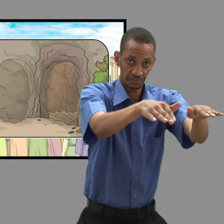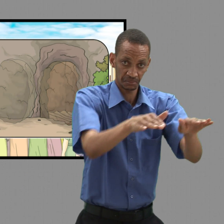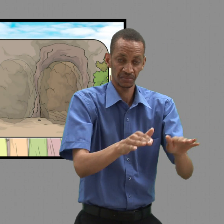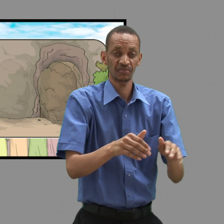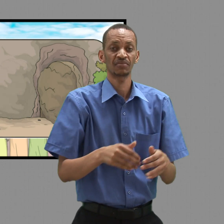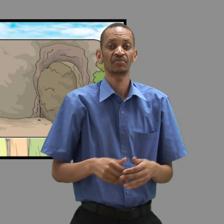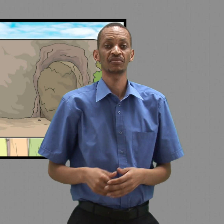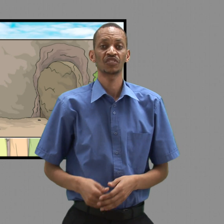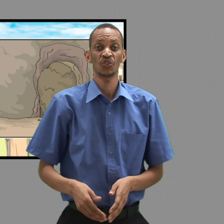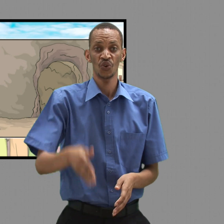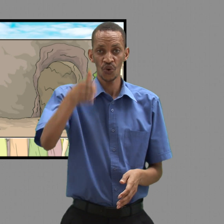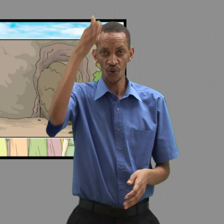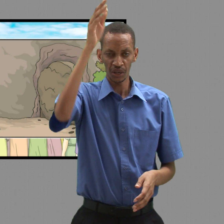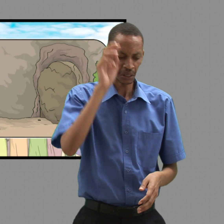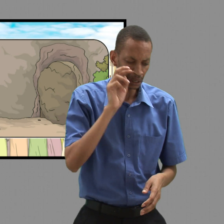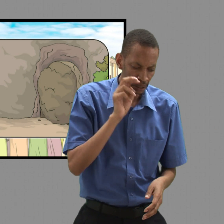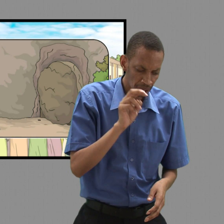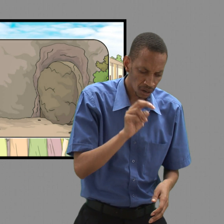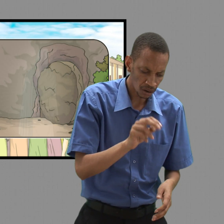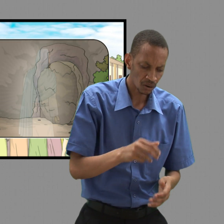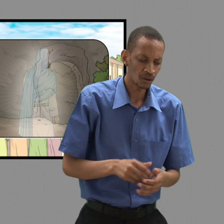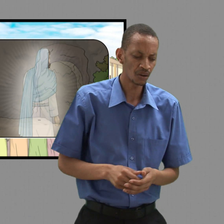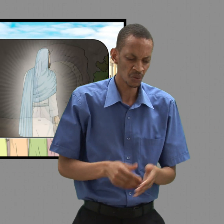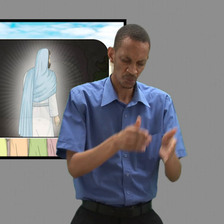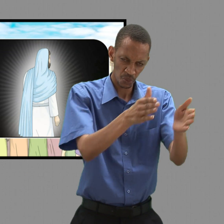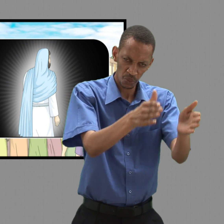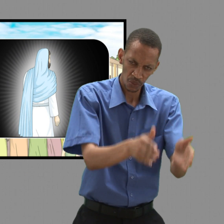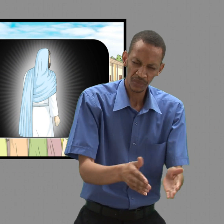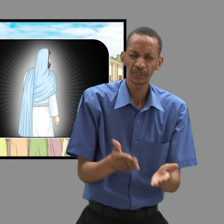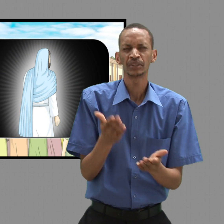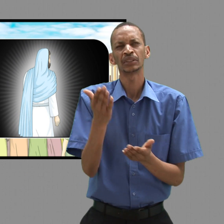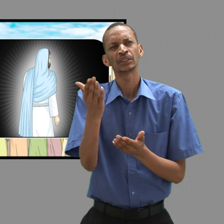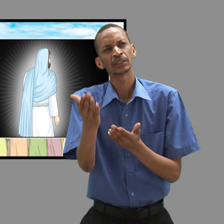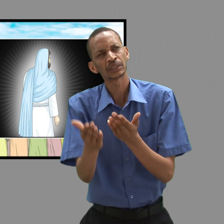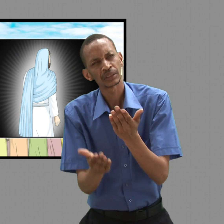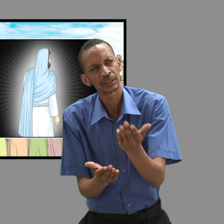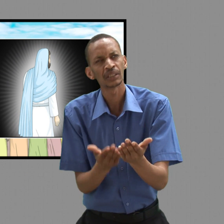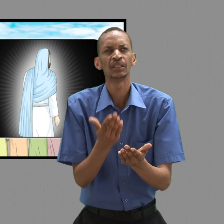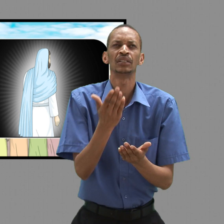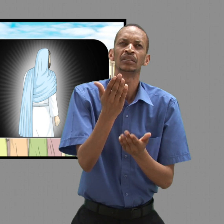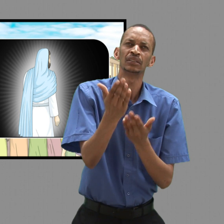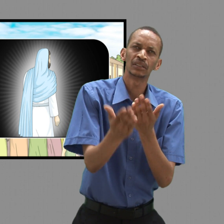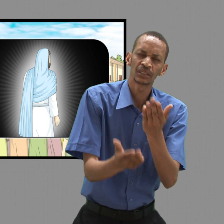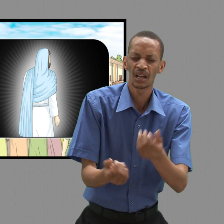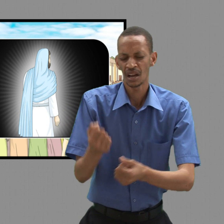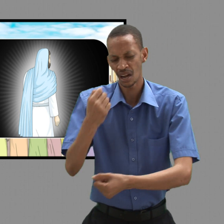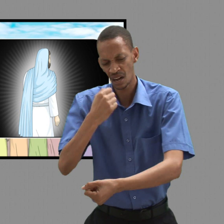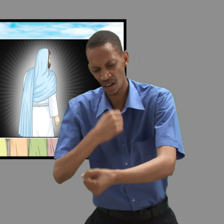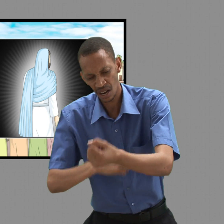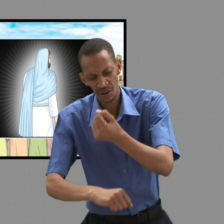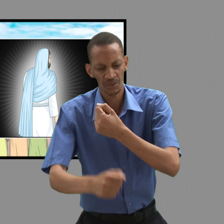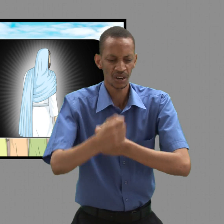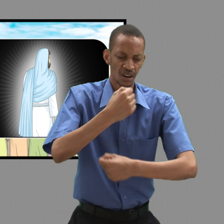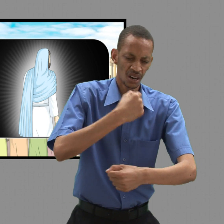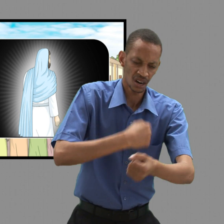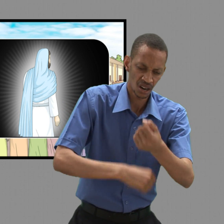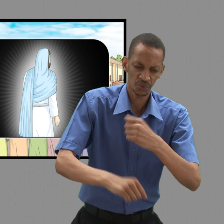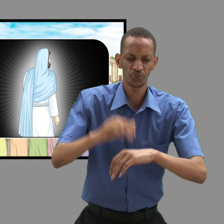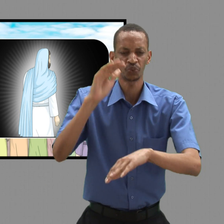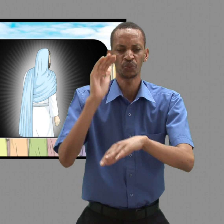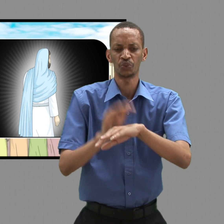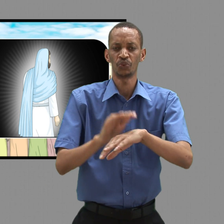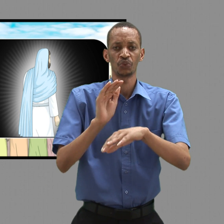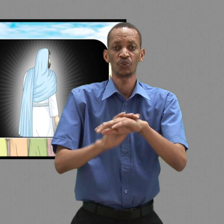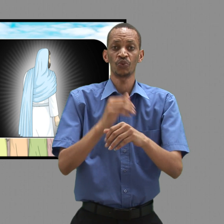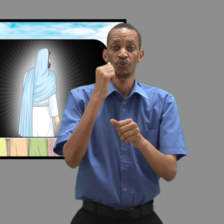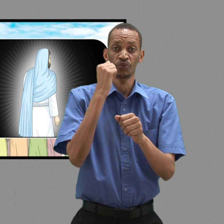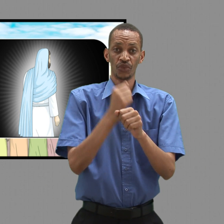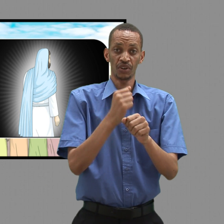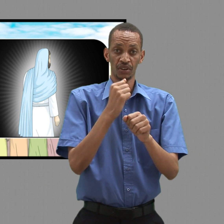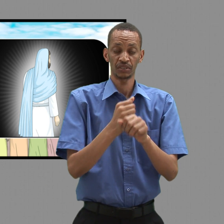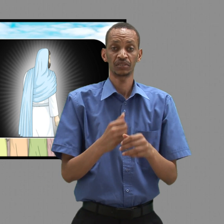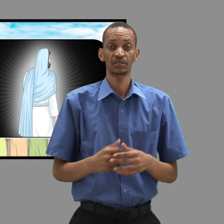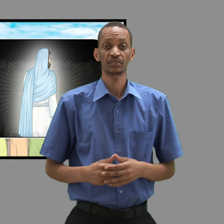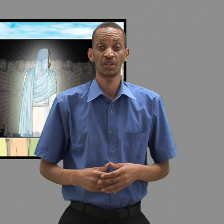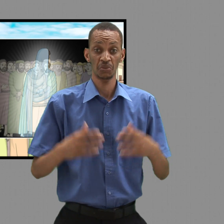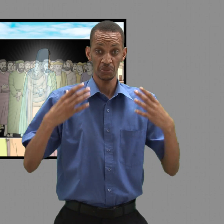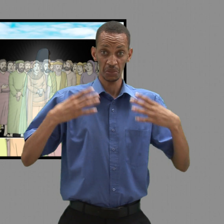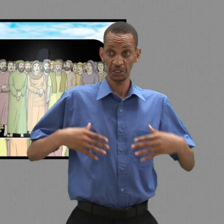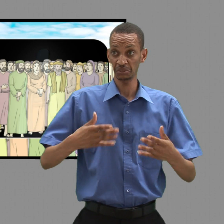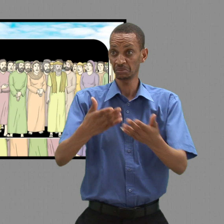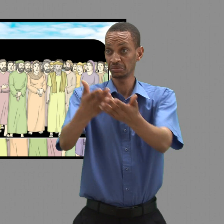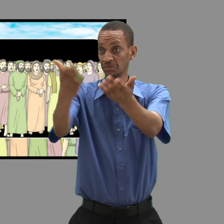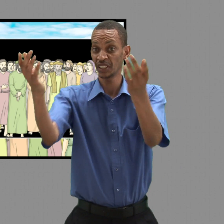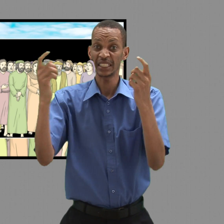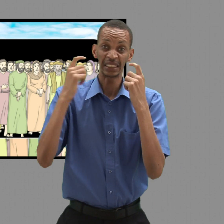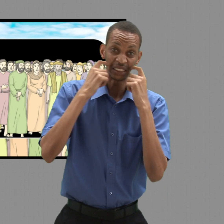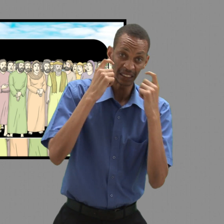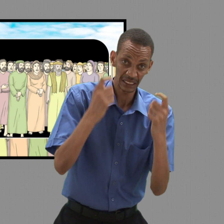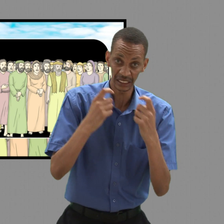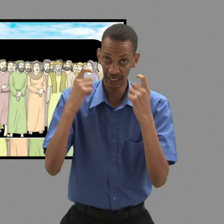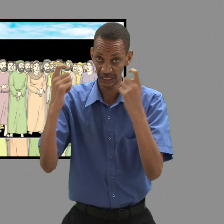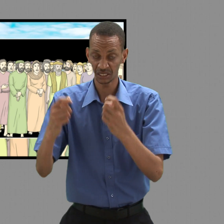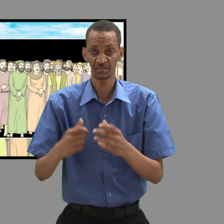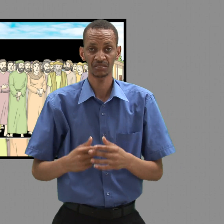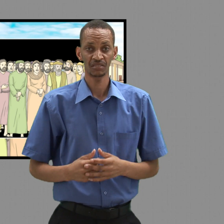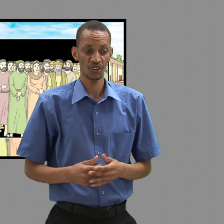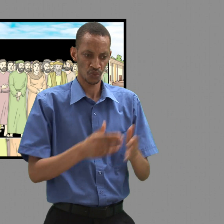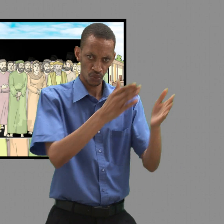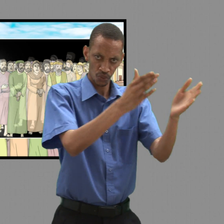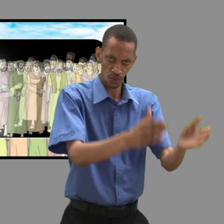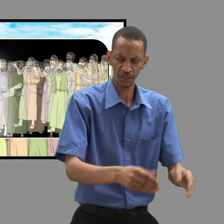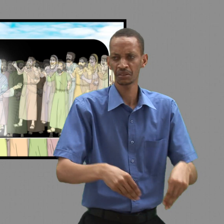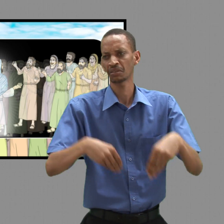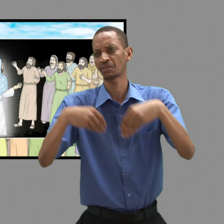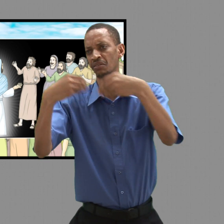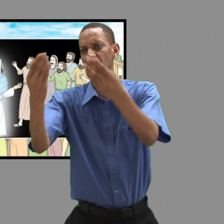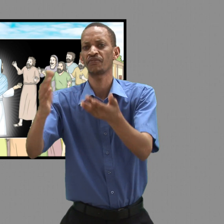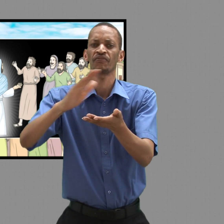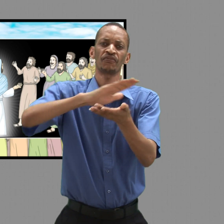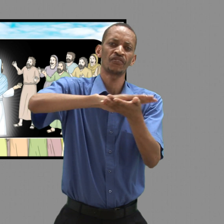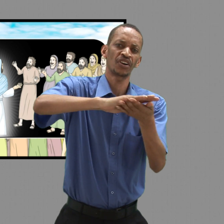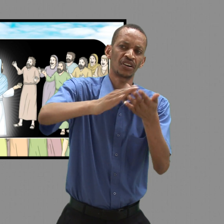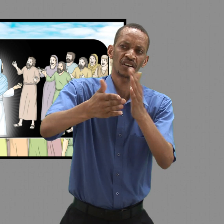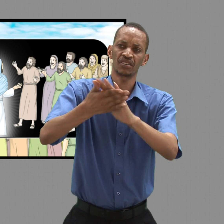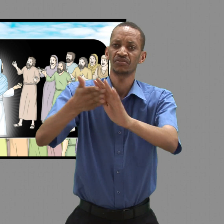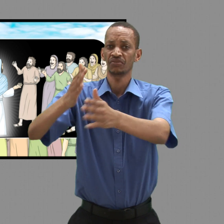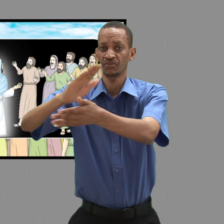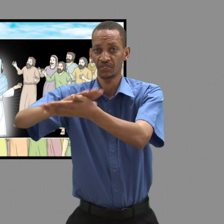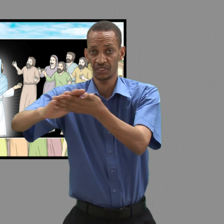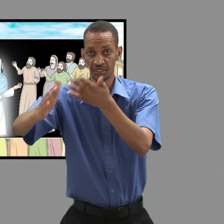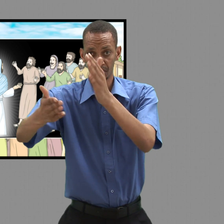After the anguish of His soul, He will see the light of life and be satisfied. By His knowledge My righteous Servant will justify many, and He will bear their iniquities.